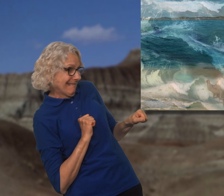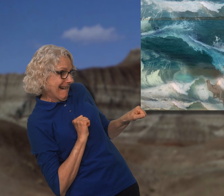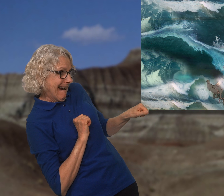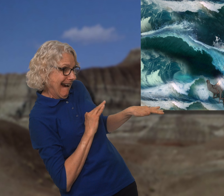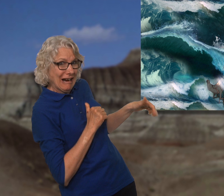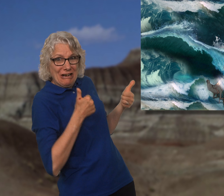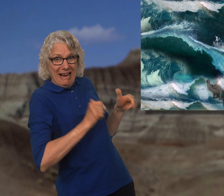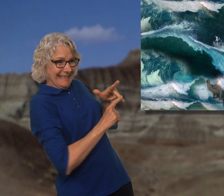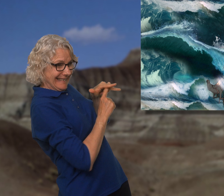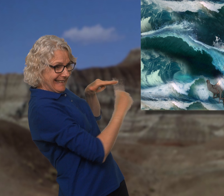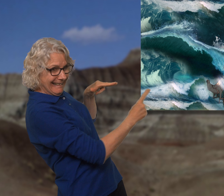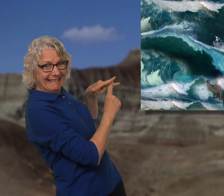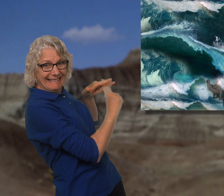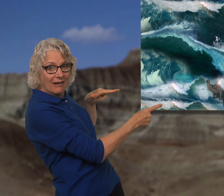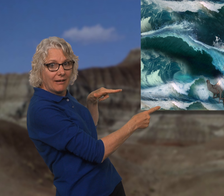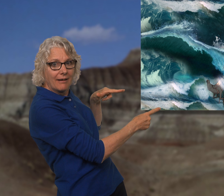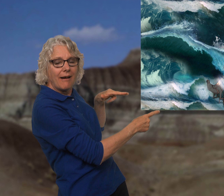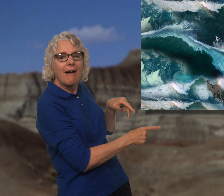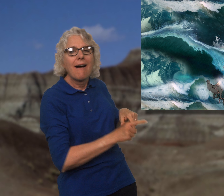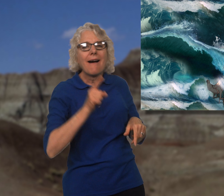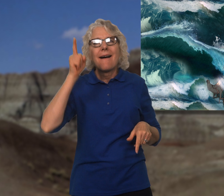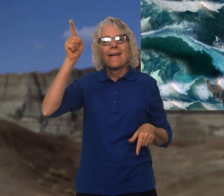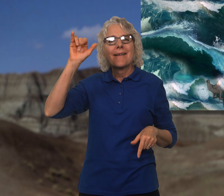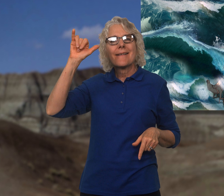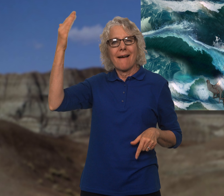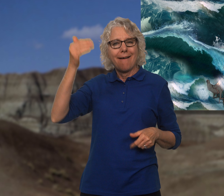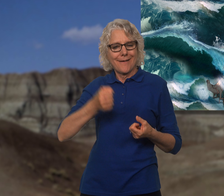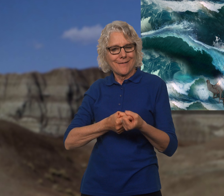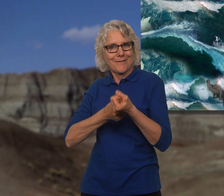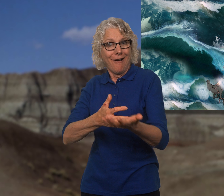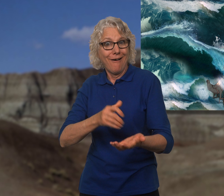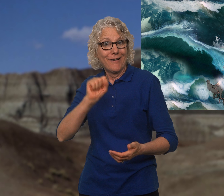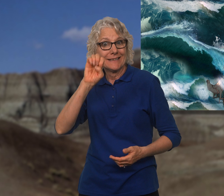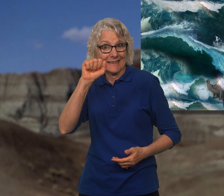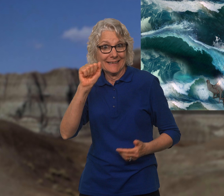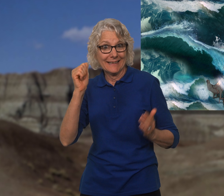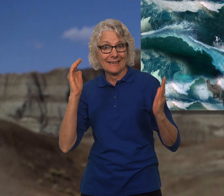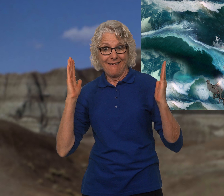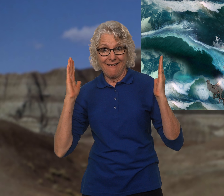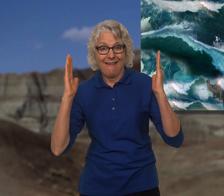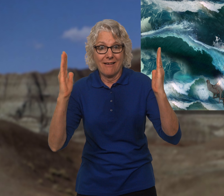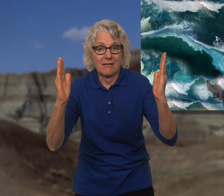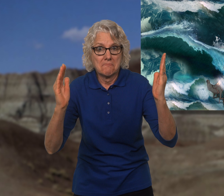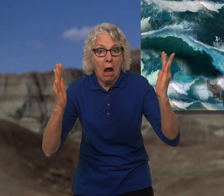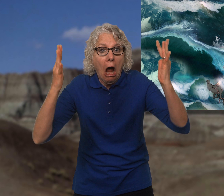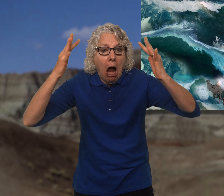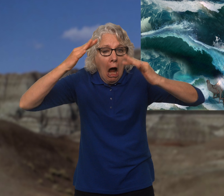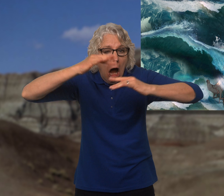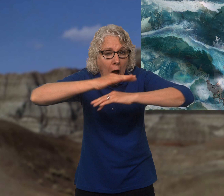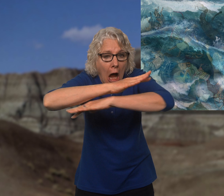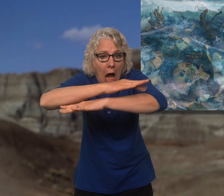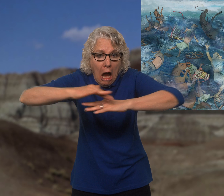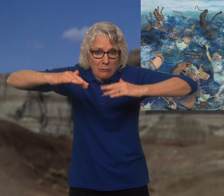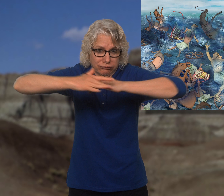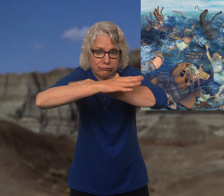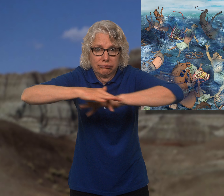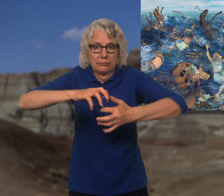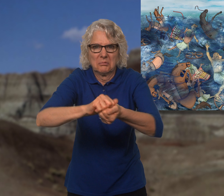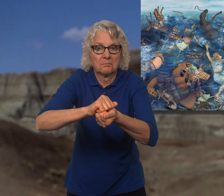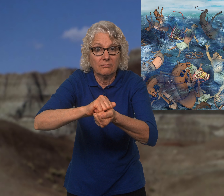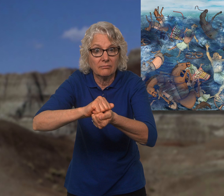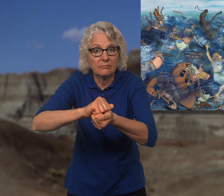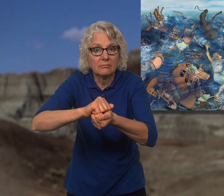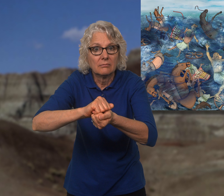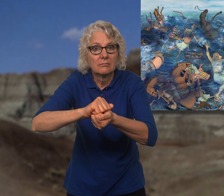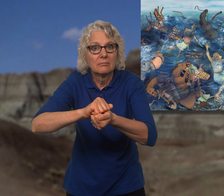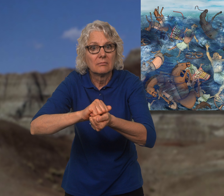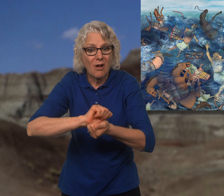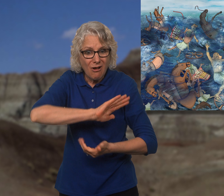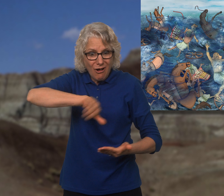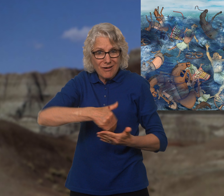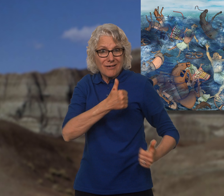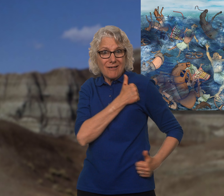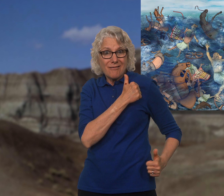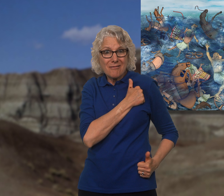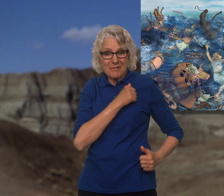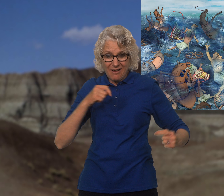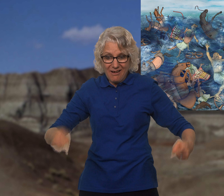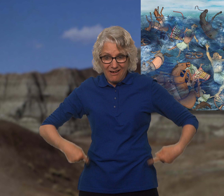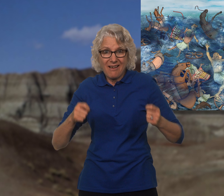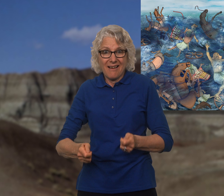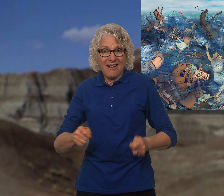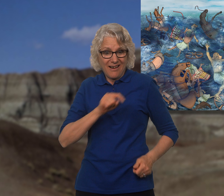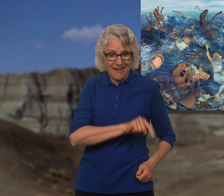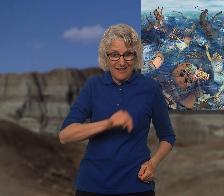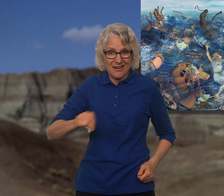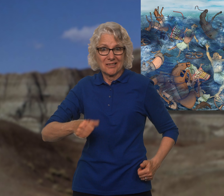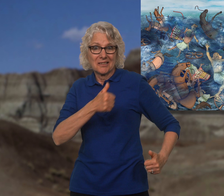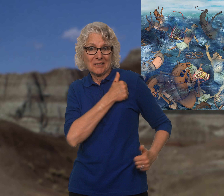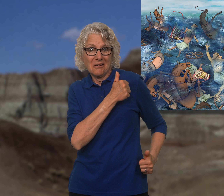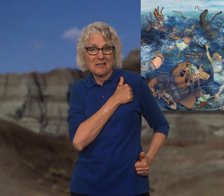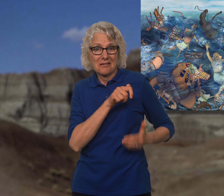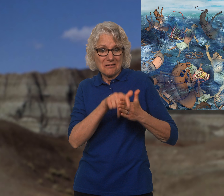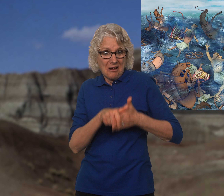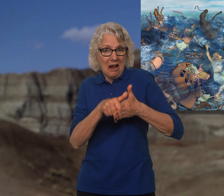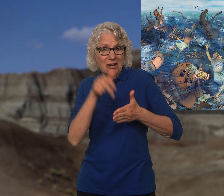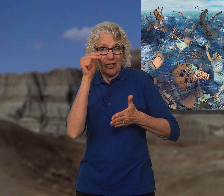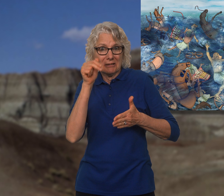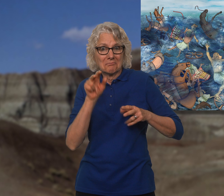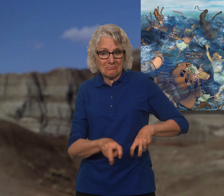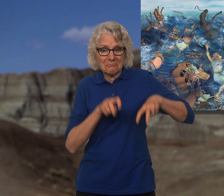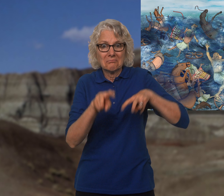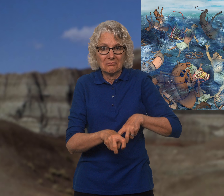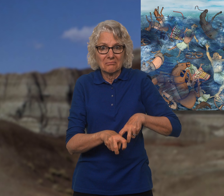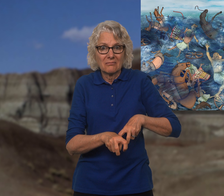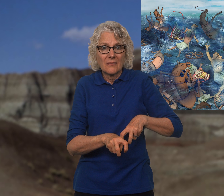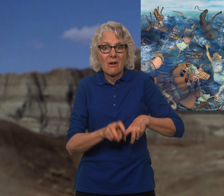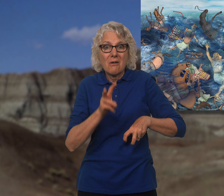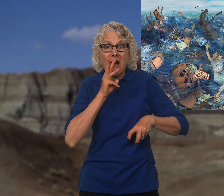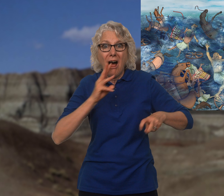As the Egyptians were retreating, the LORD swept them into the sea.